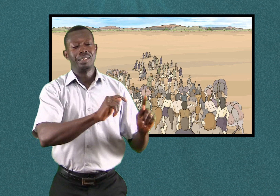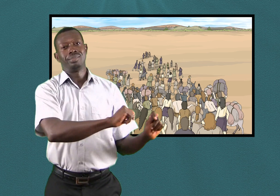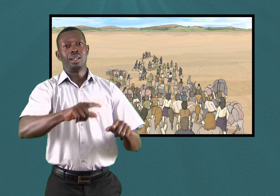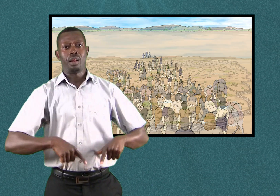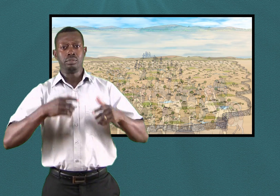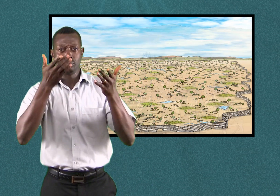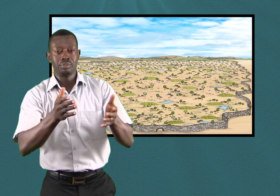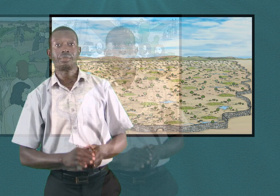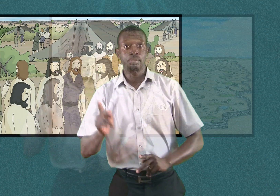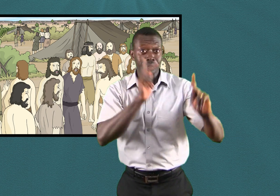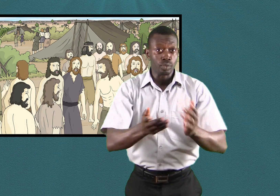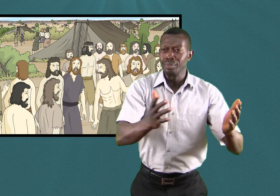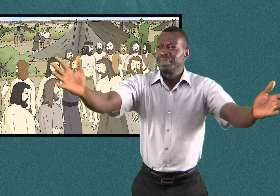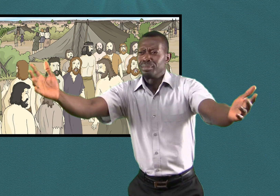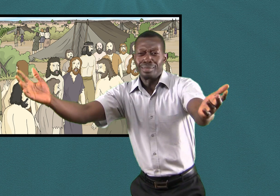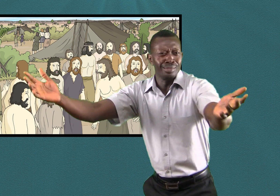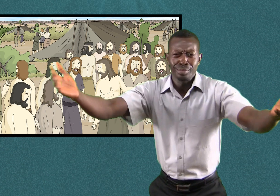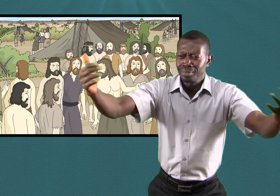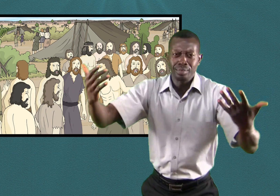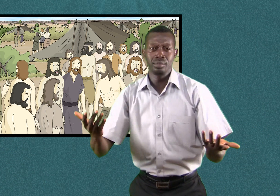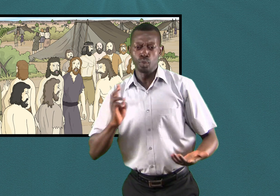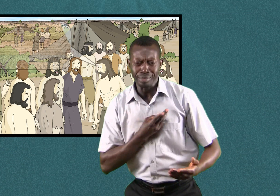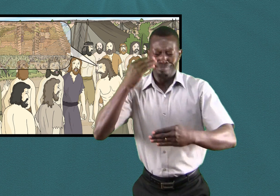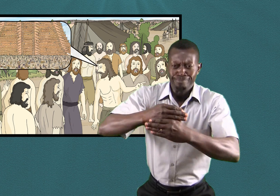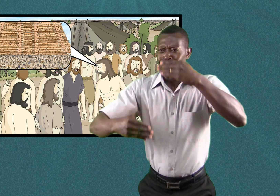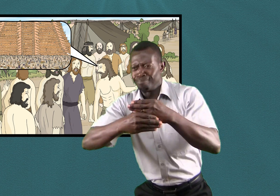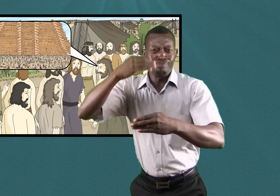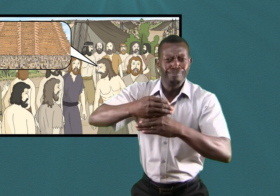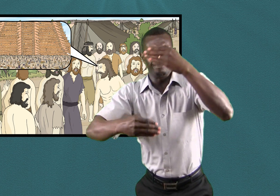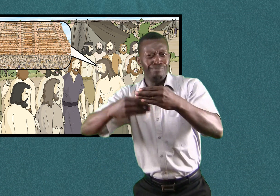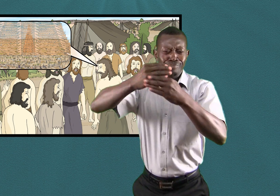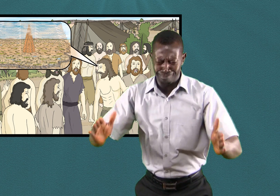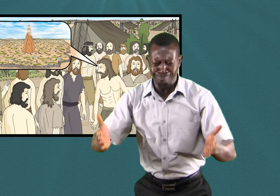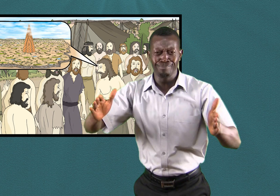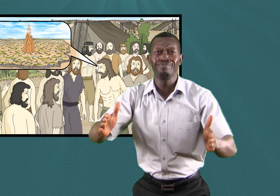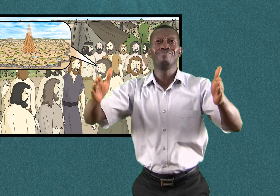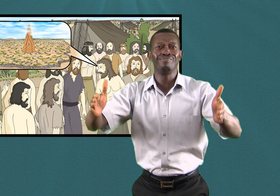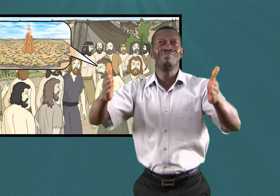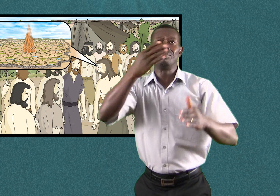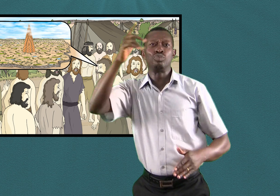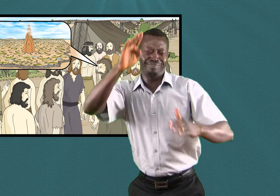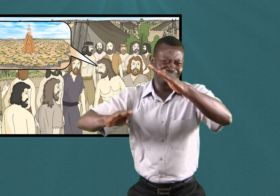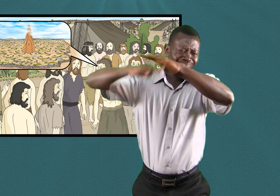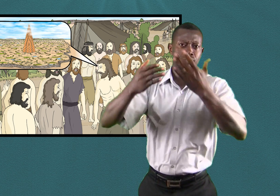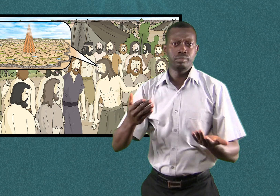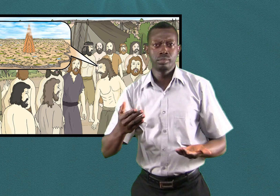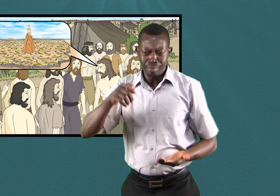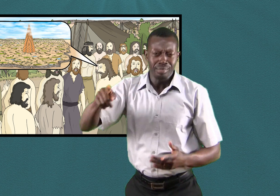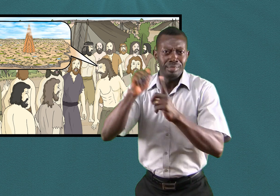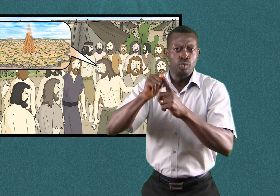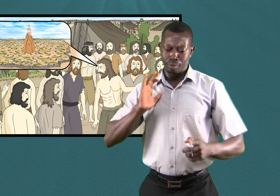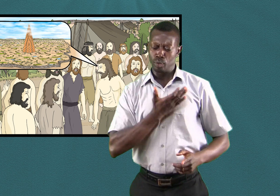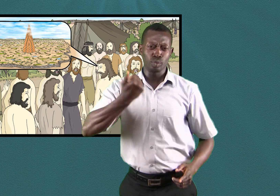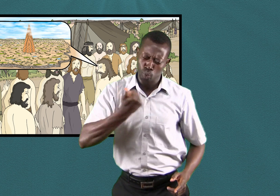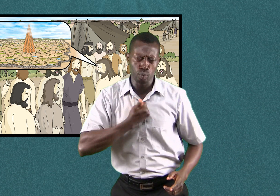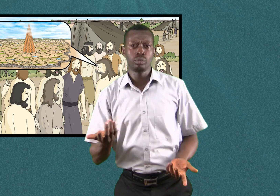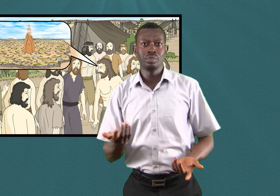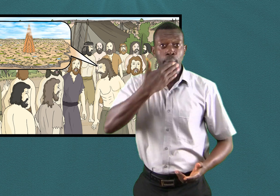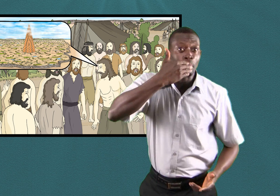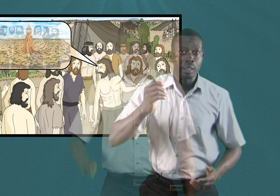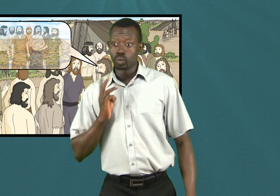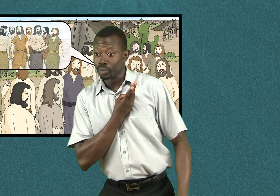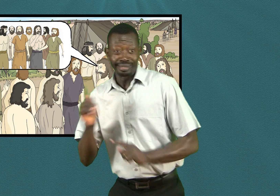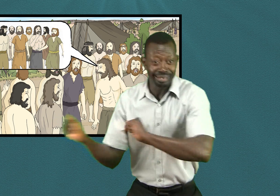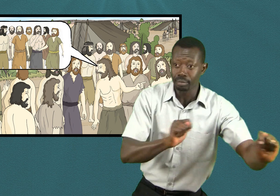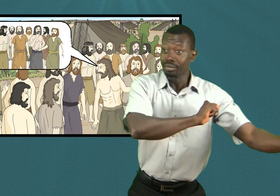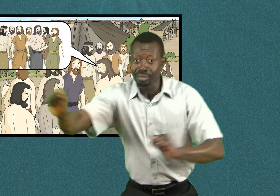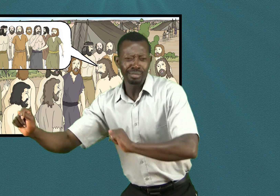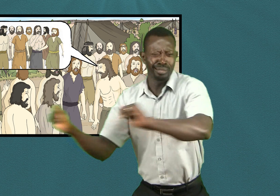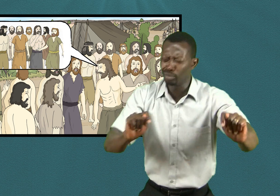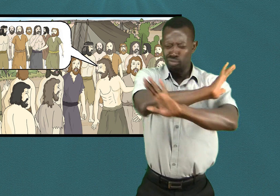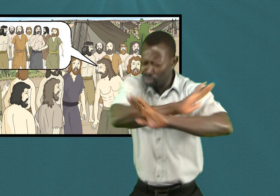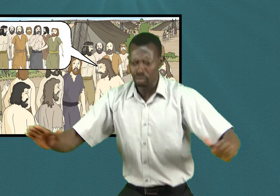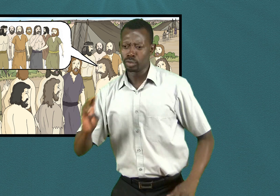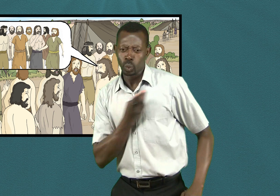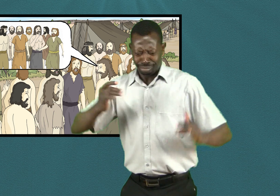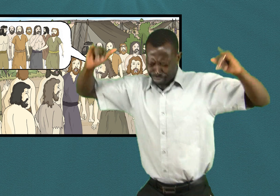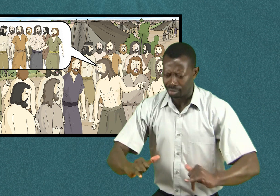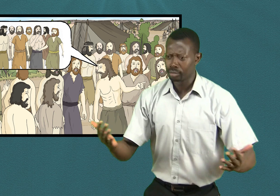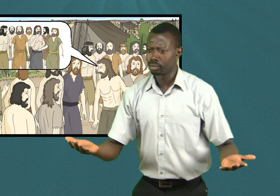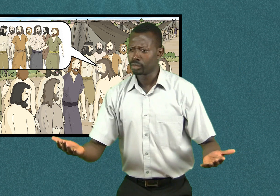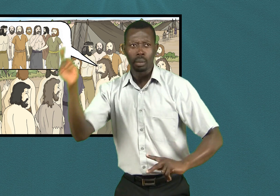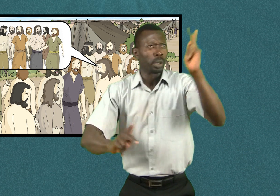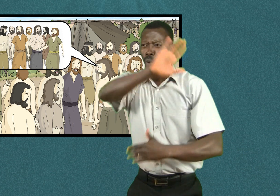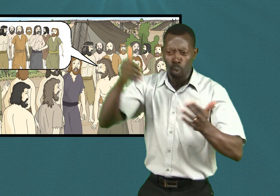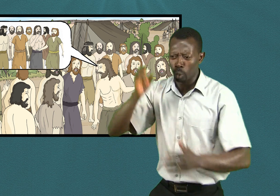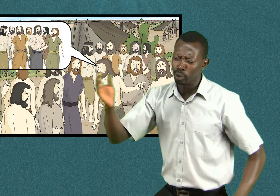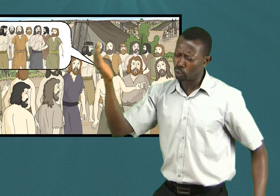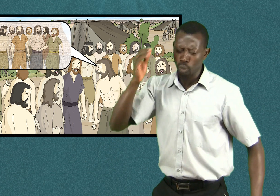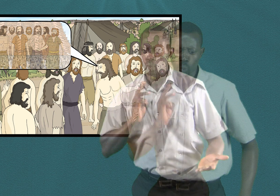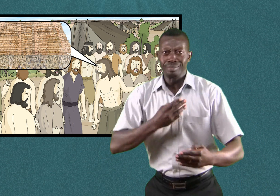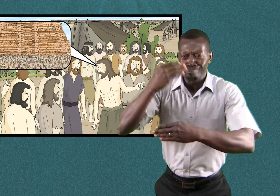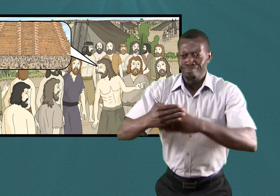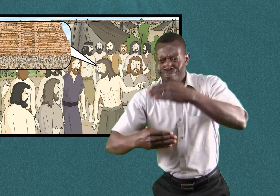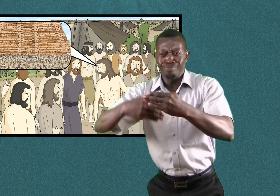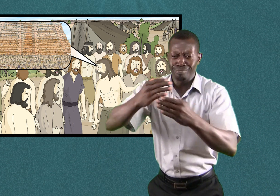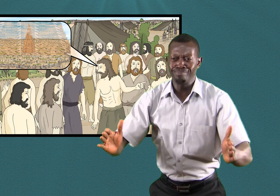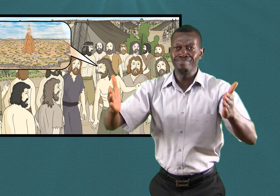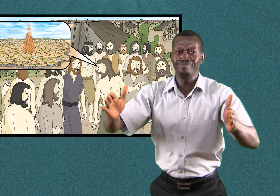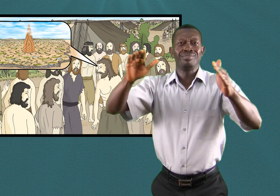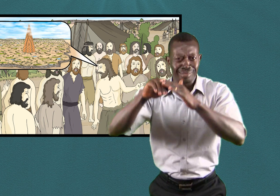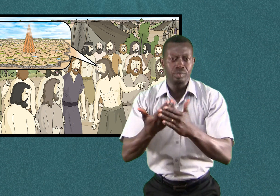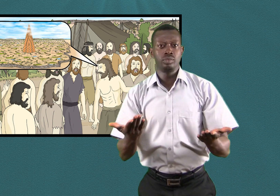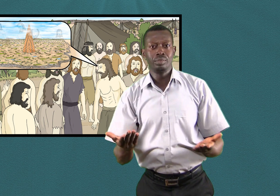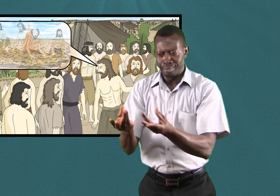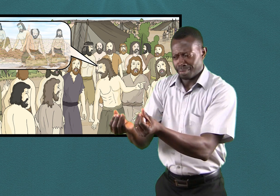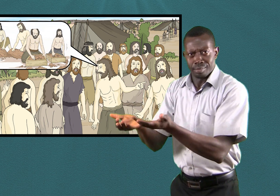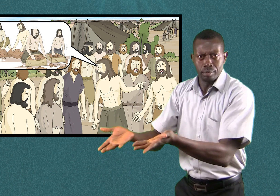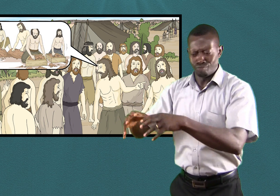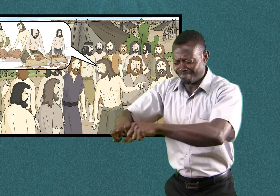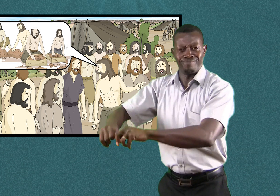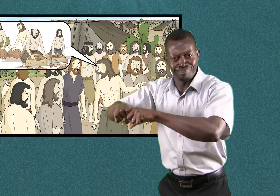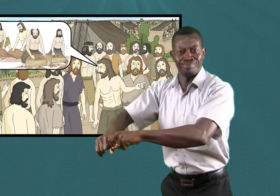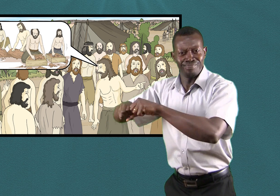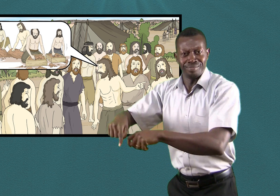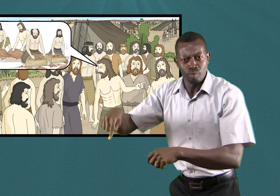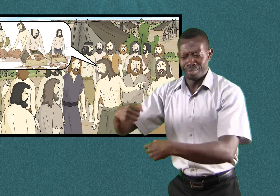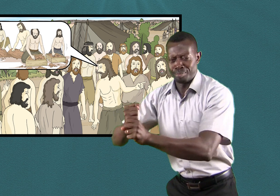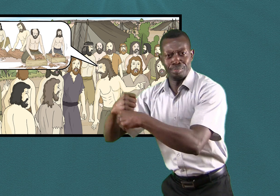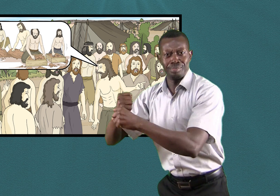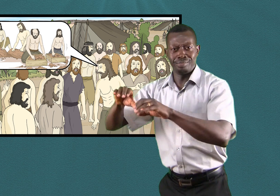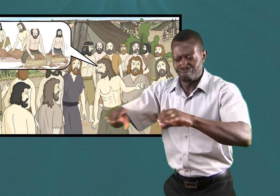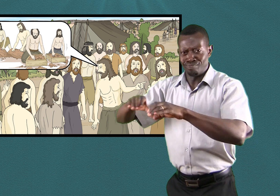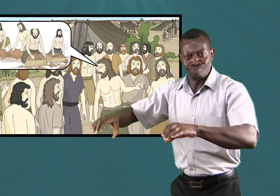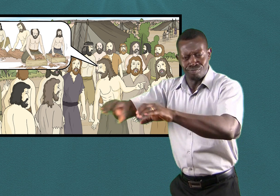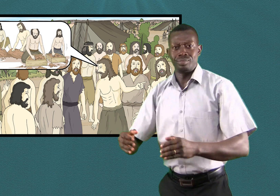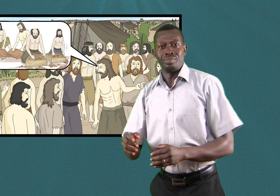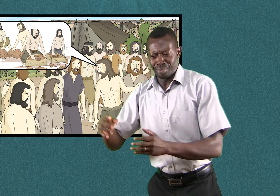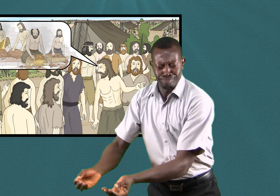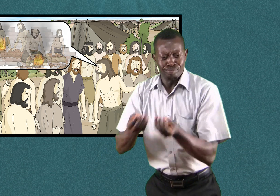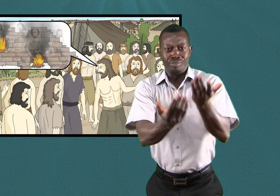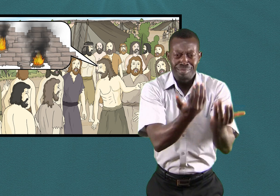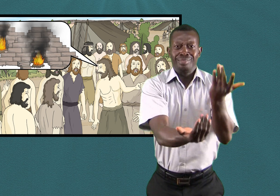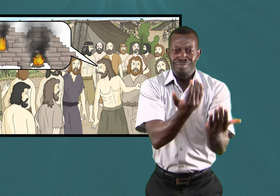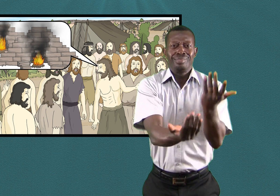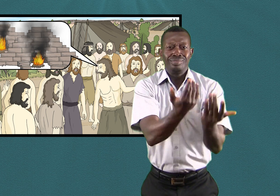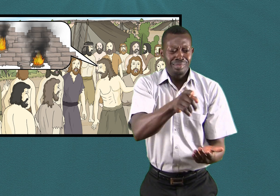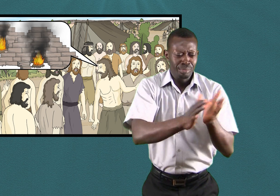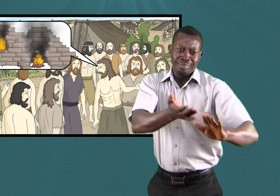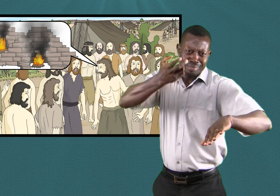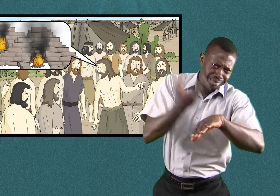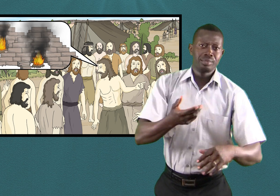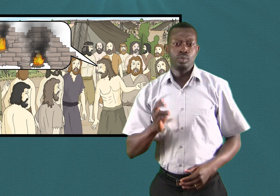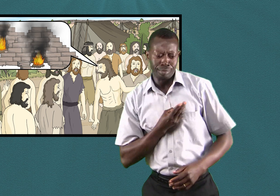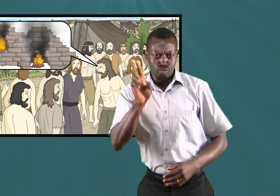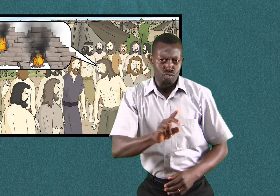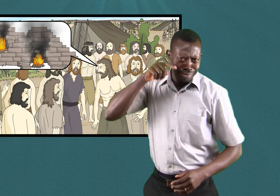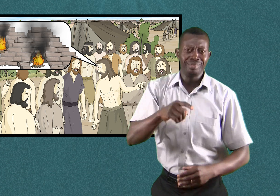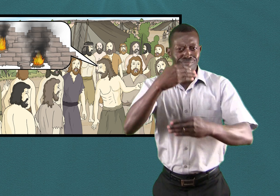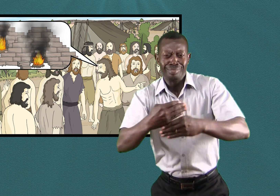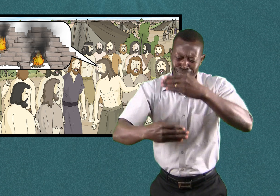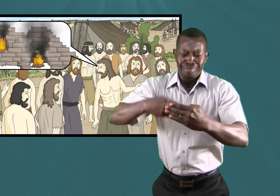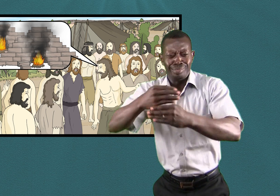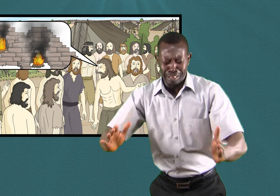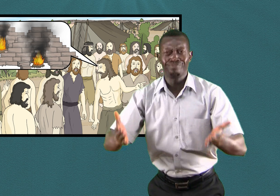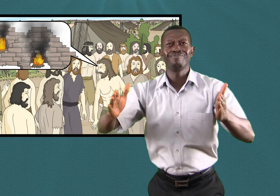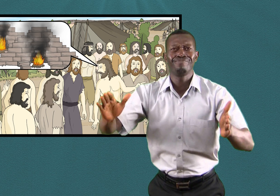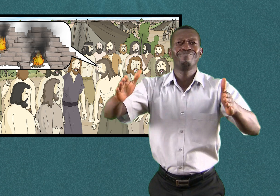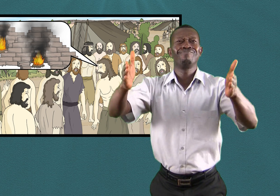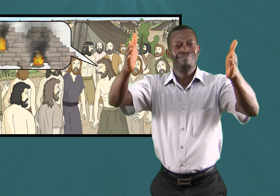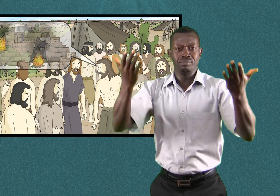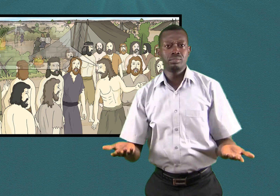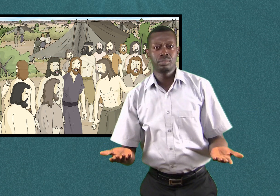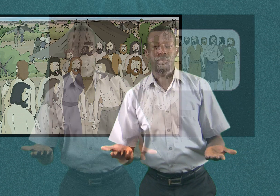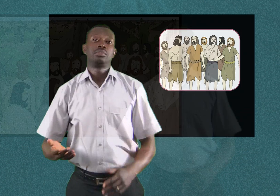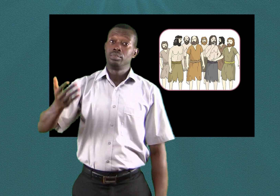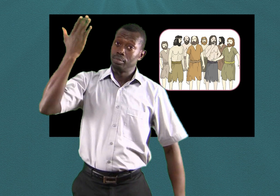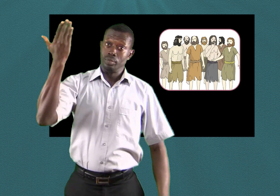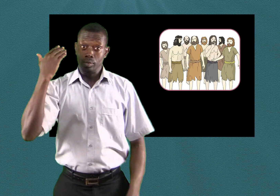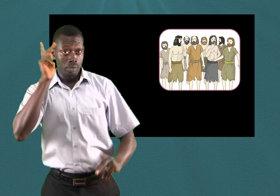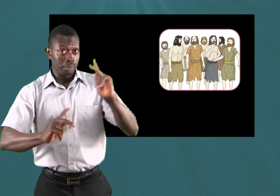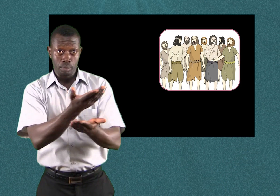And they said to one another, “Come, let us make bricks and bake them thoroughly.”